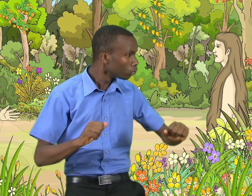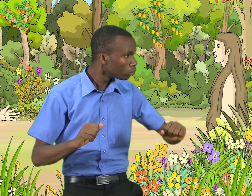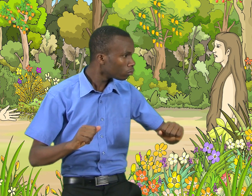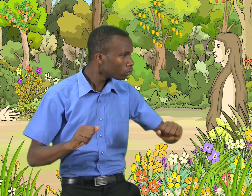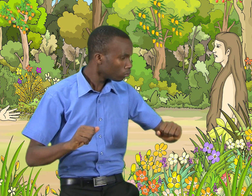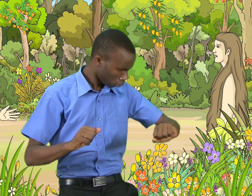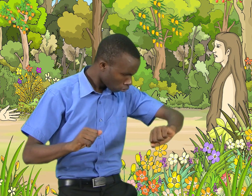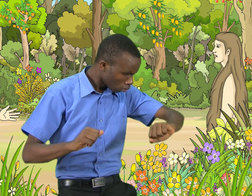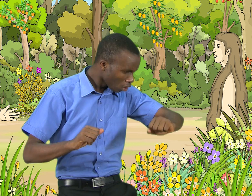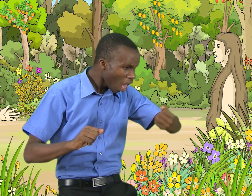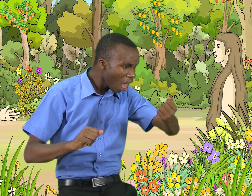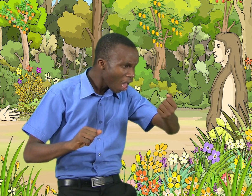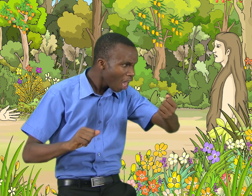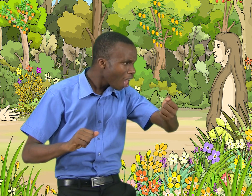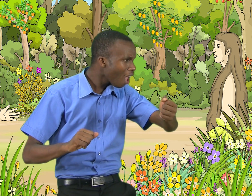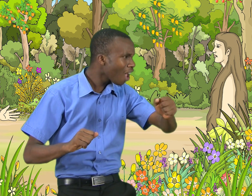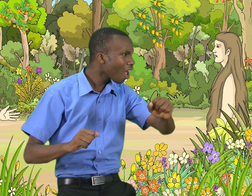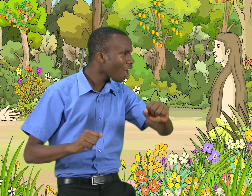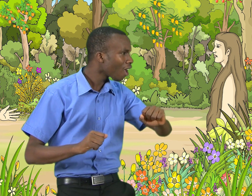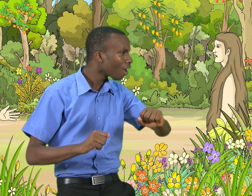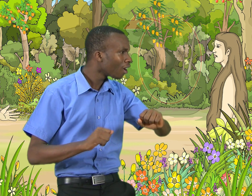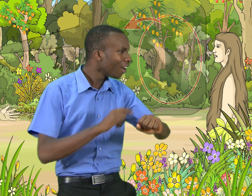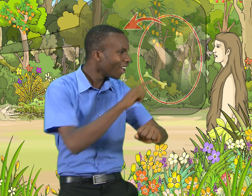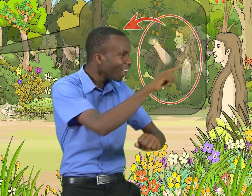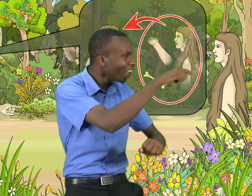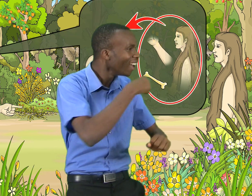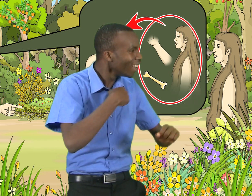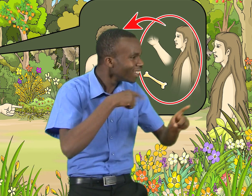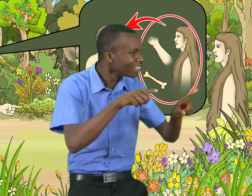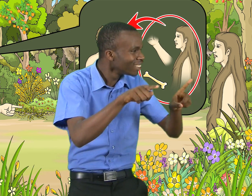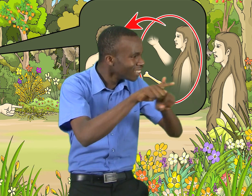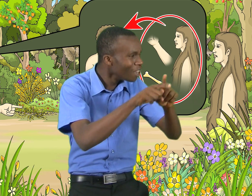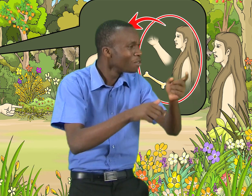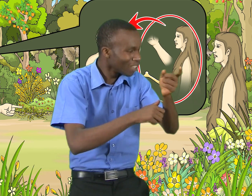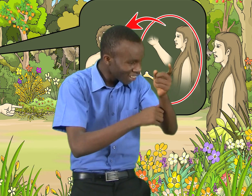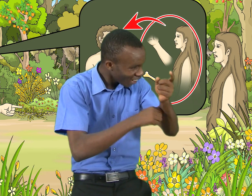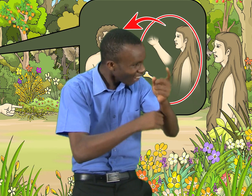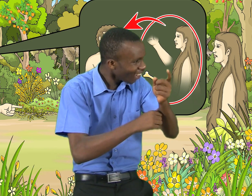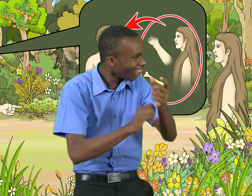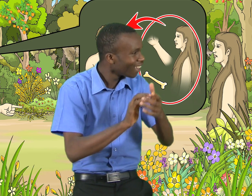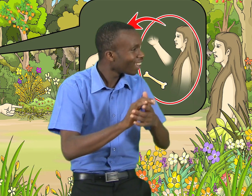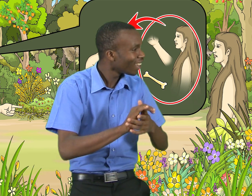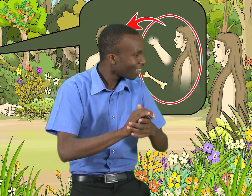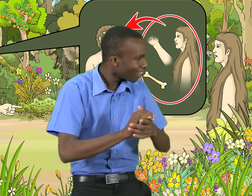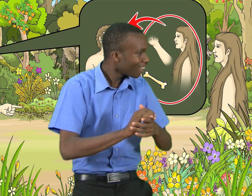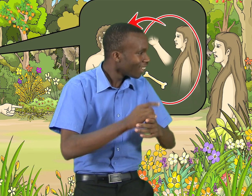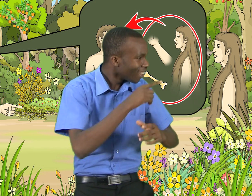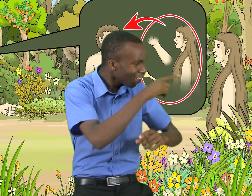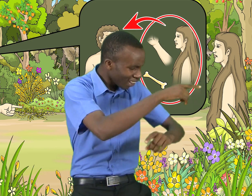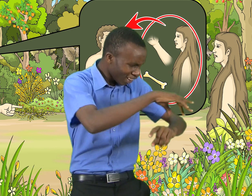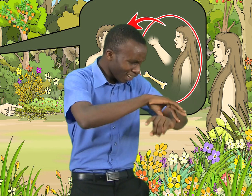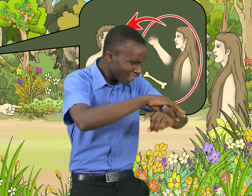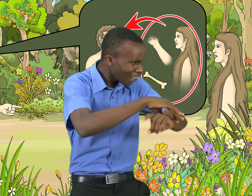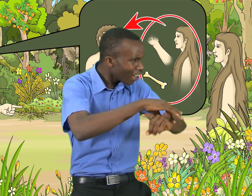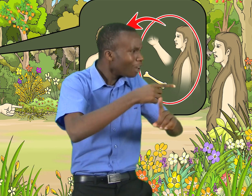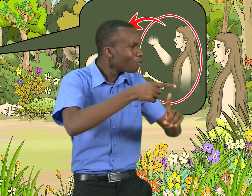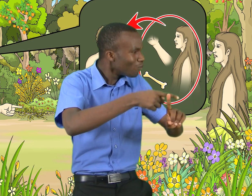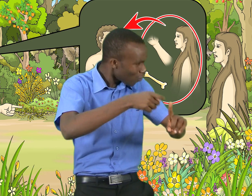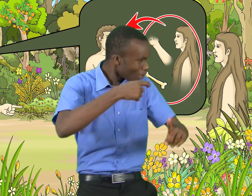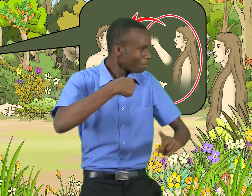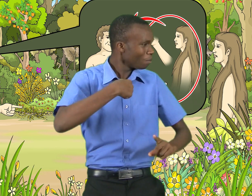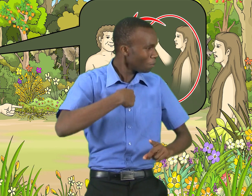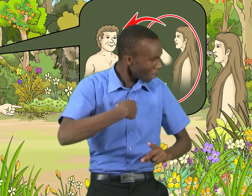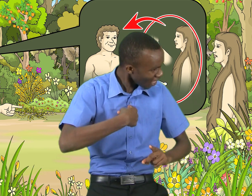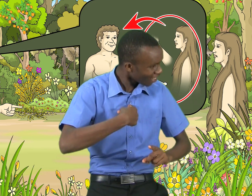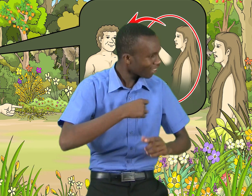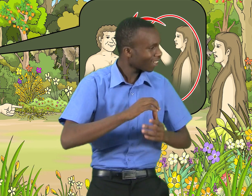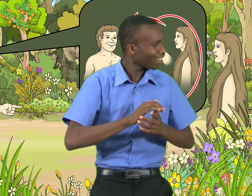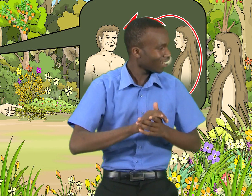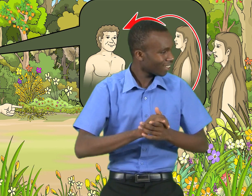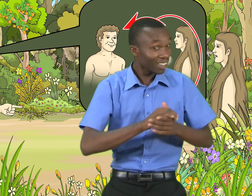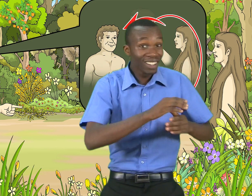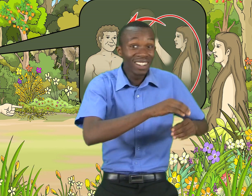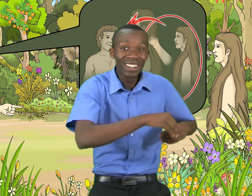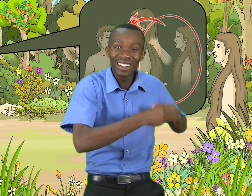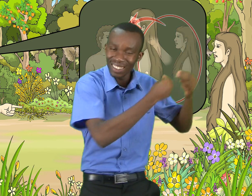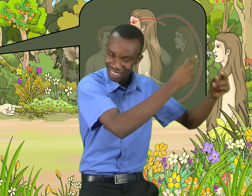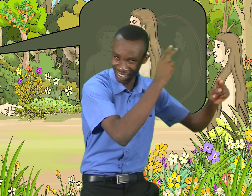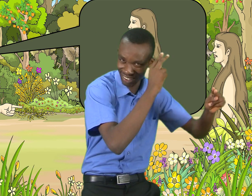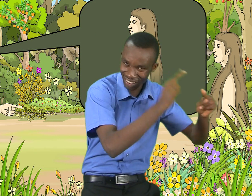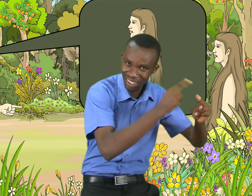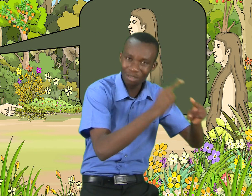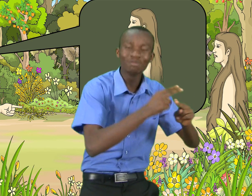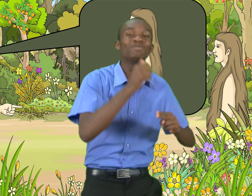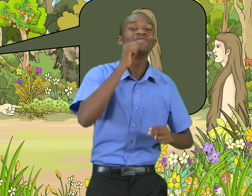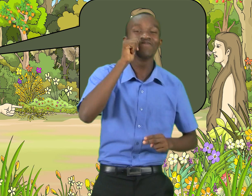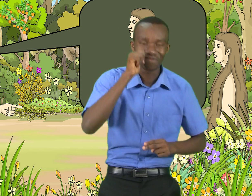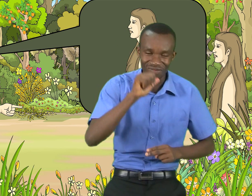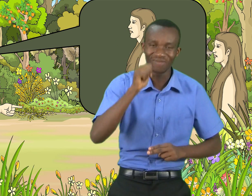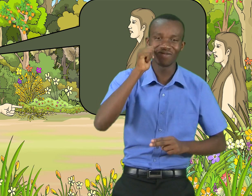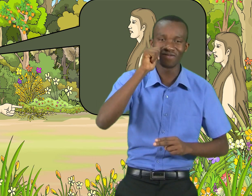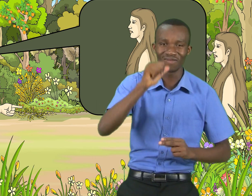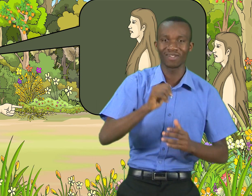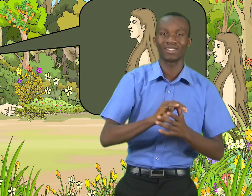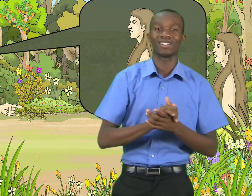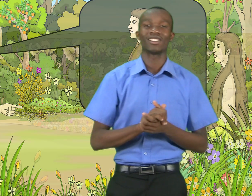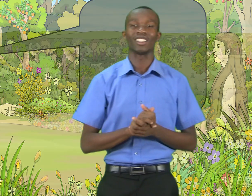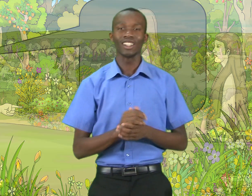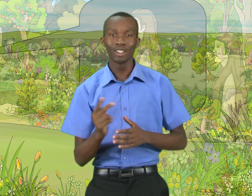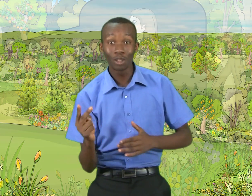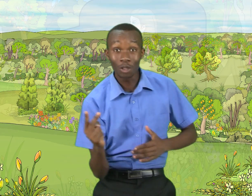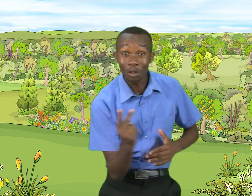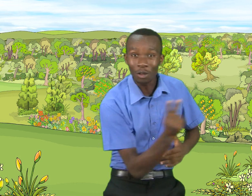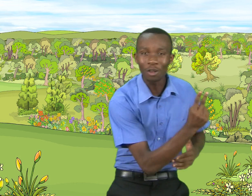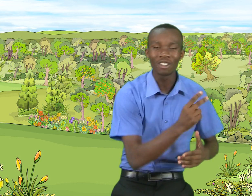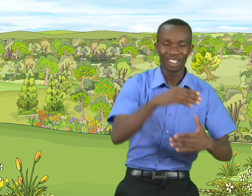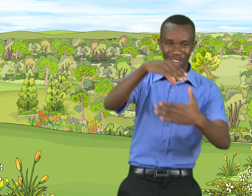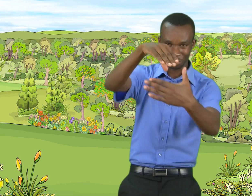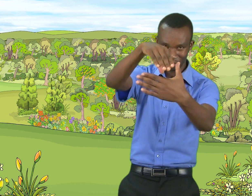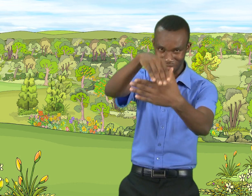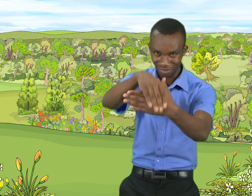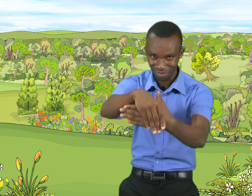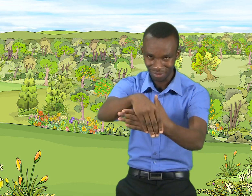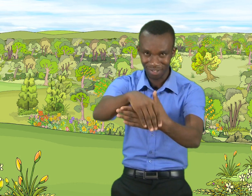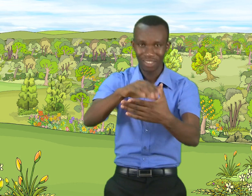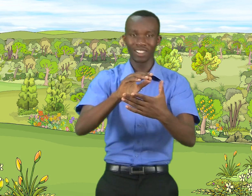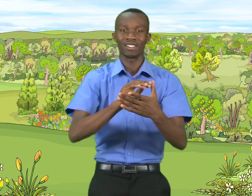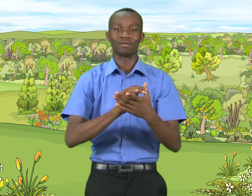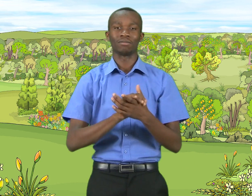she shall be called ‘woman,’ for out of man she was taken.”